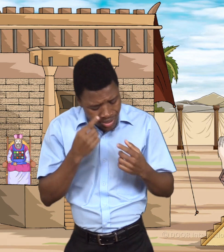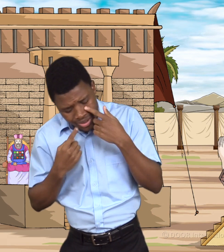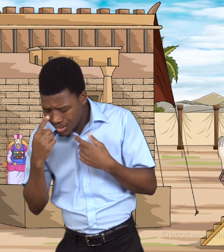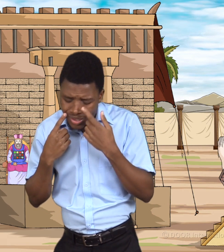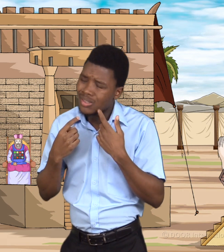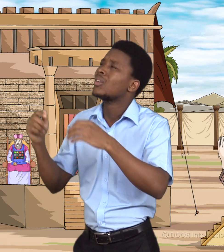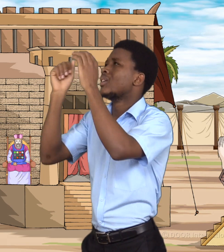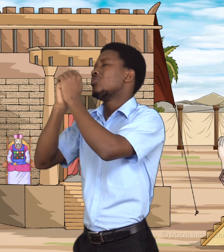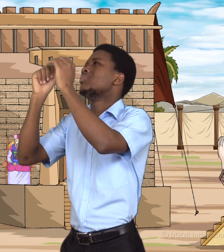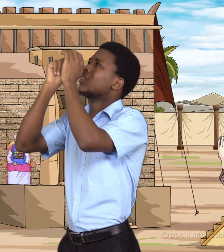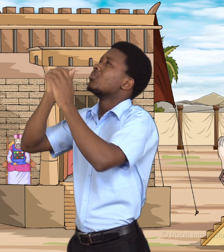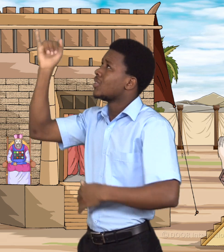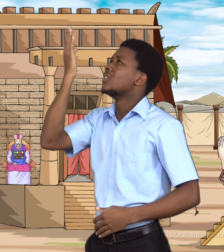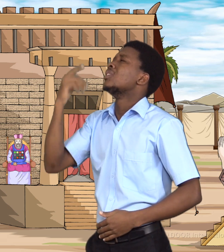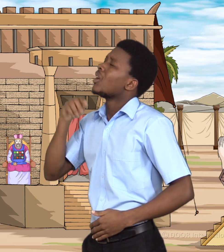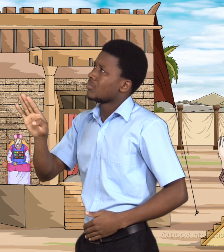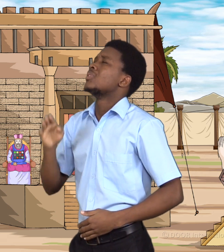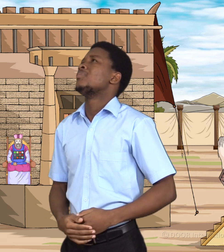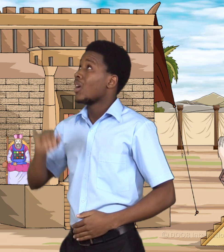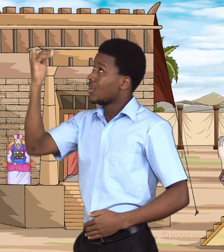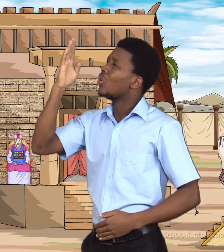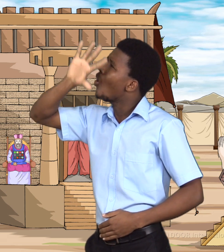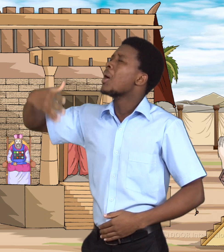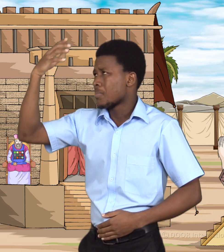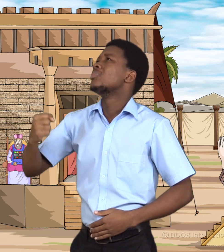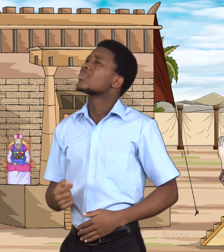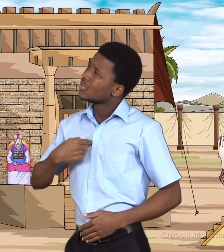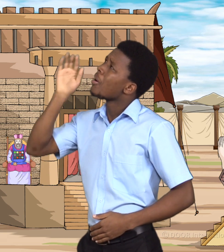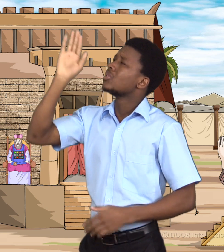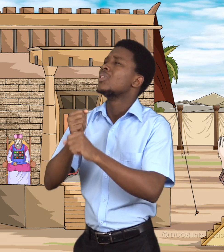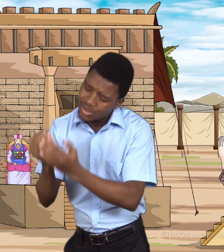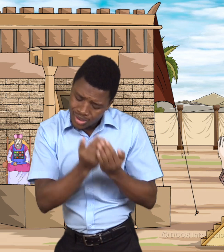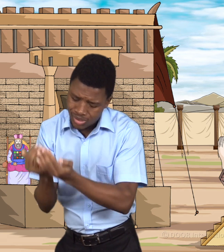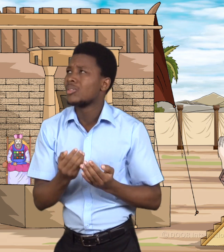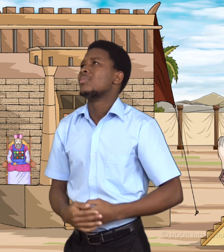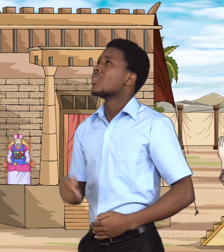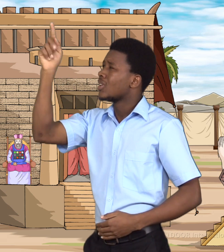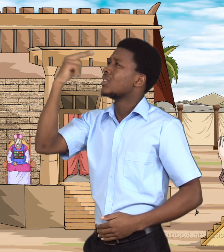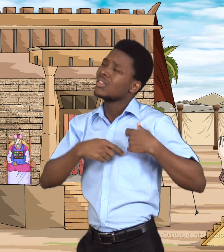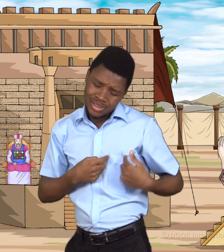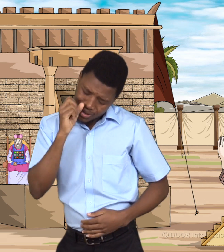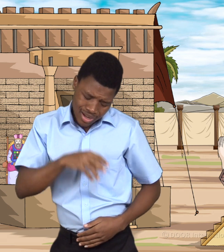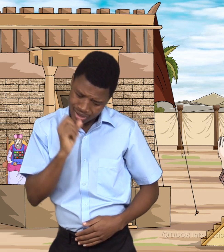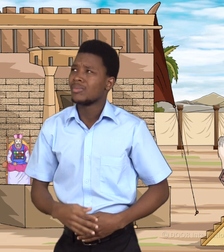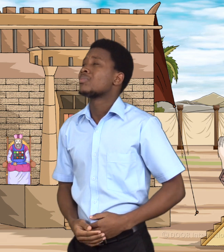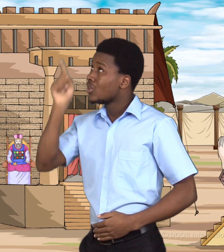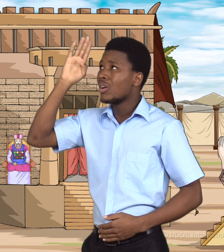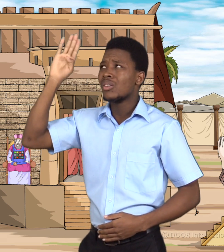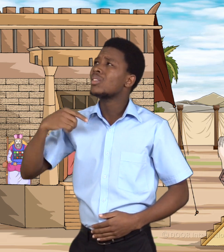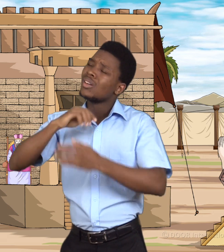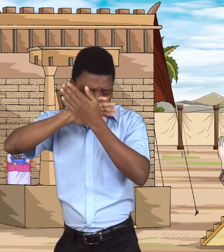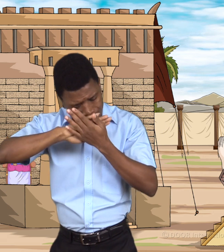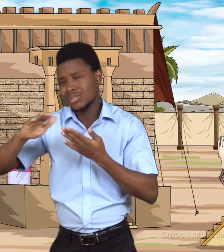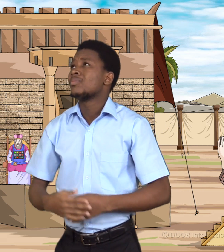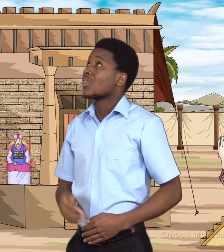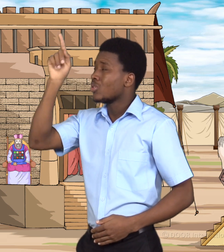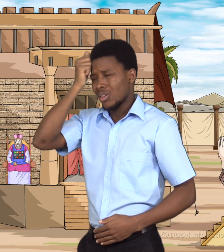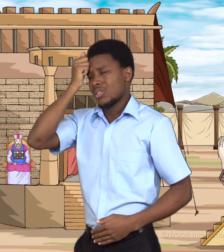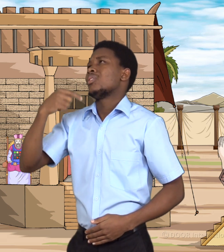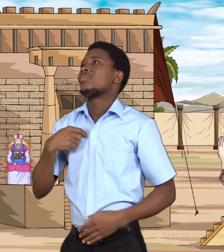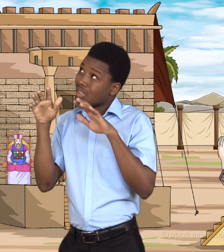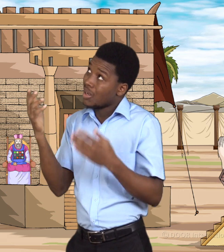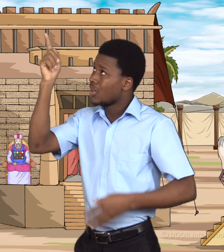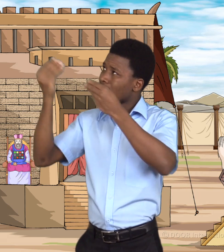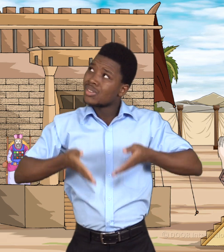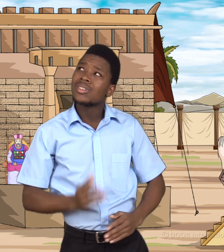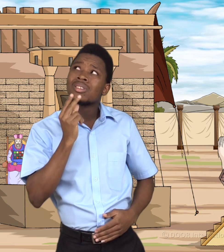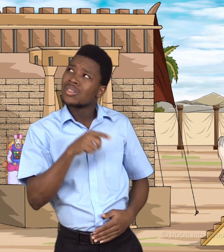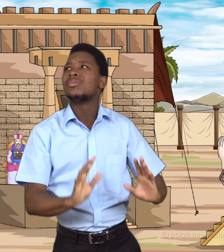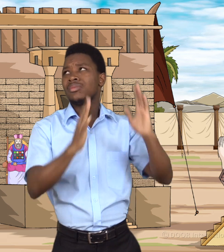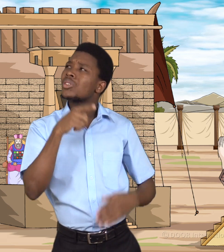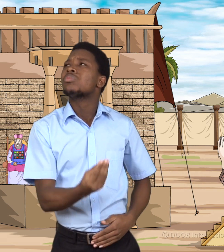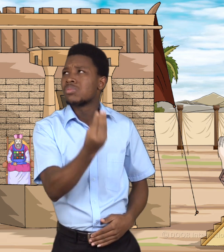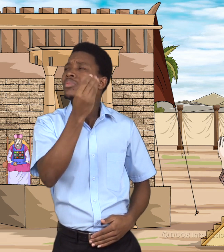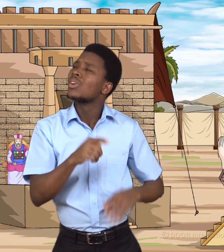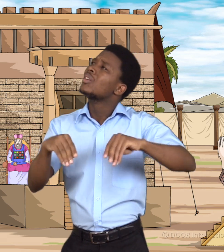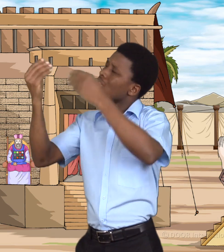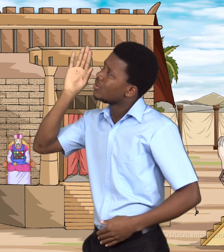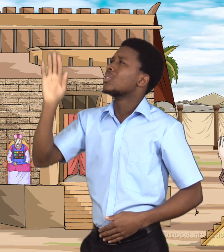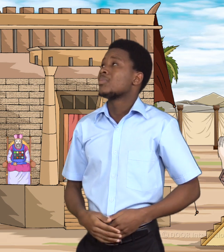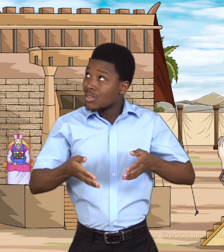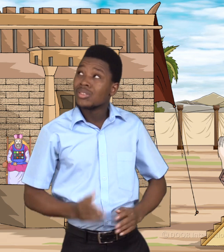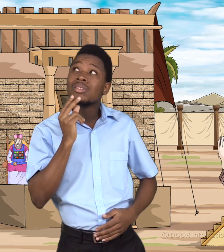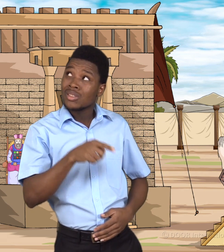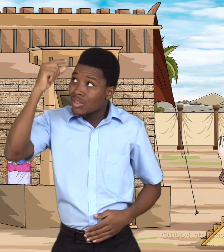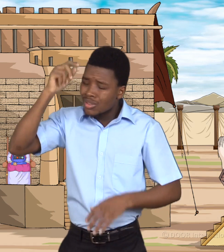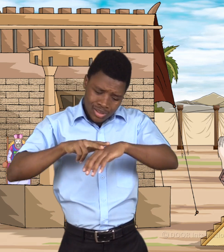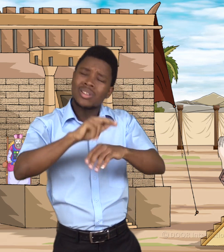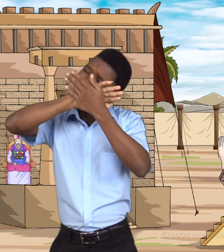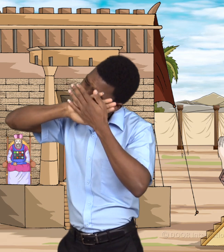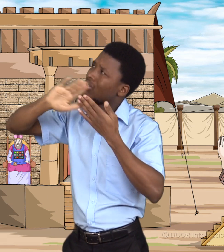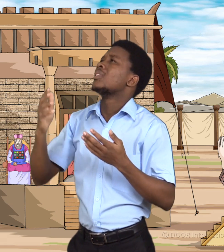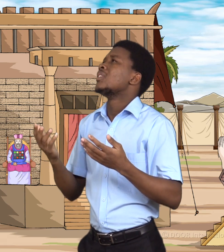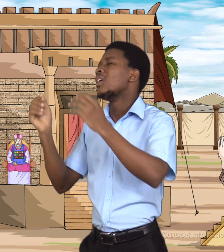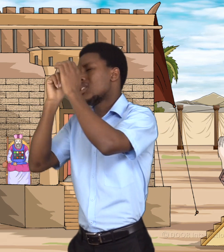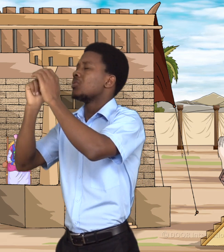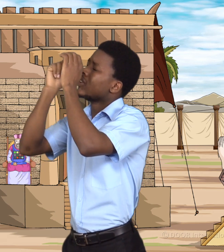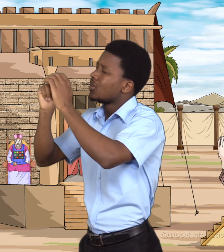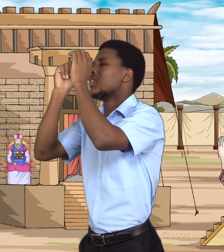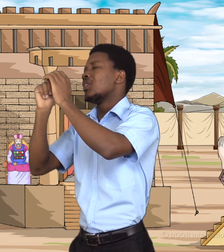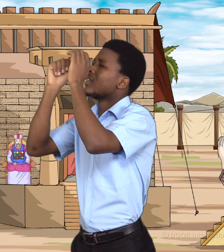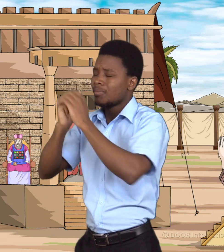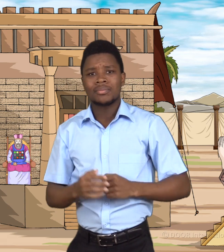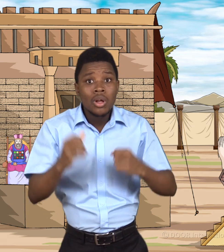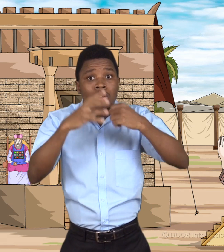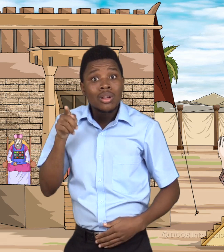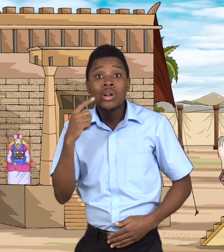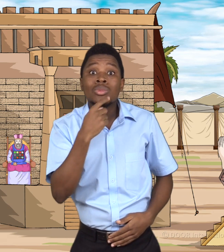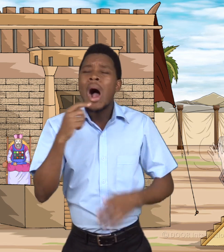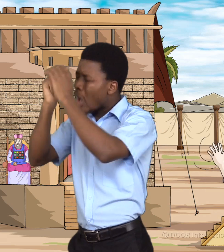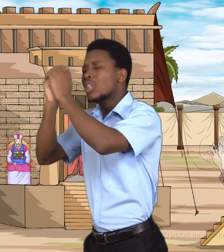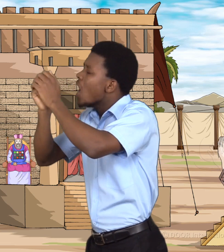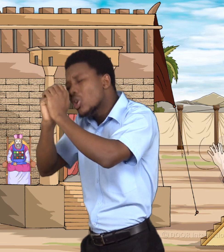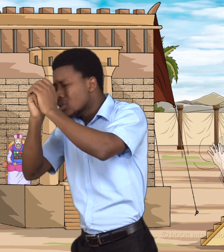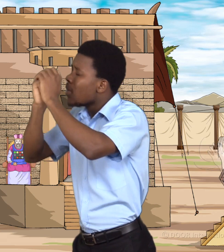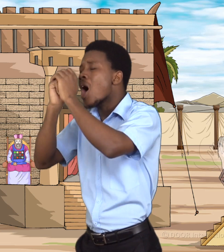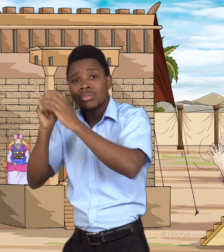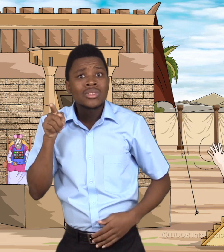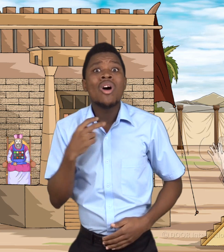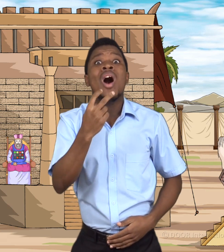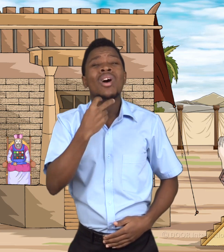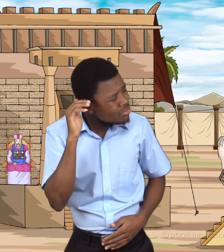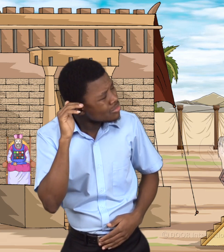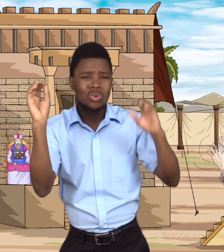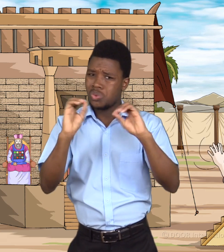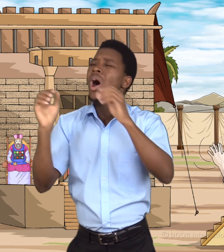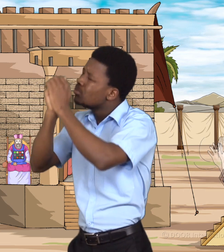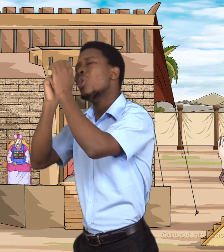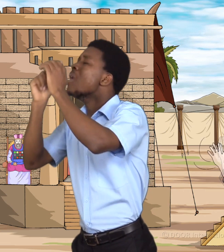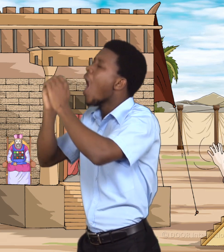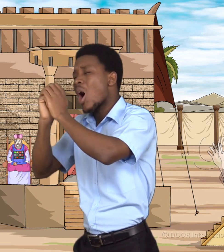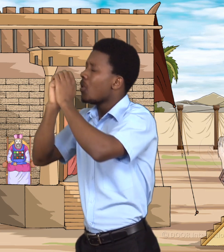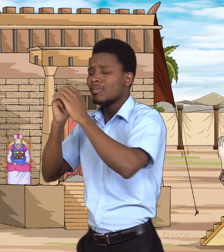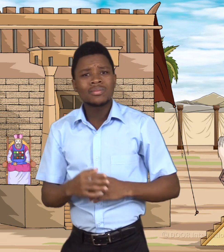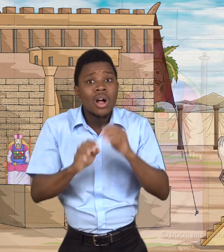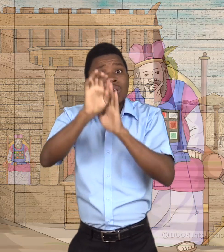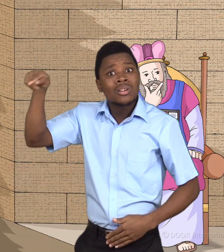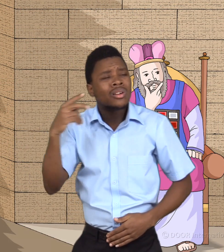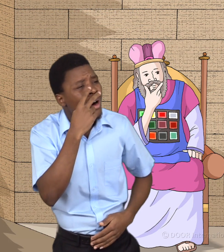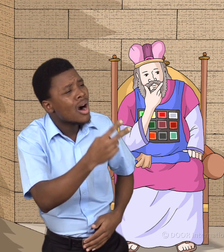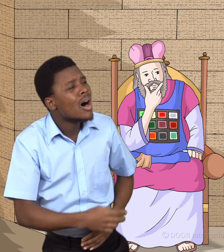And she made a vow, pleading, “O LORD of Hosts, if only You will look upon the affliction of Your maidservant and remember me, not forgetting Your maidservant but giving her a son, then I will dedicate him to the LORD all the days of his life, and no razor shall ever come over his head.”